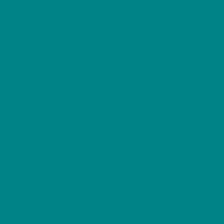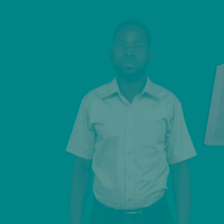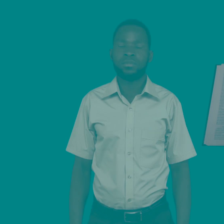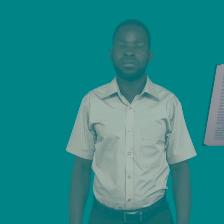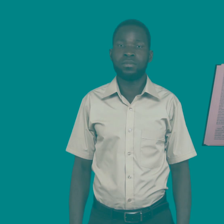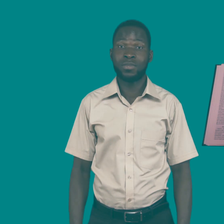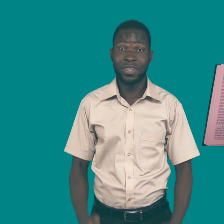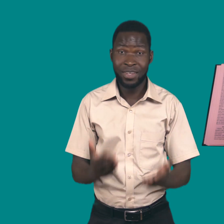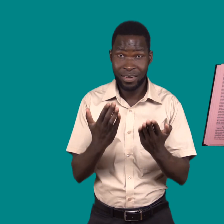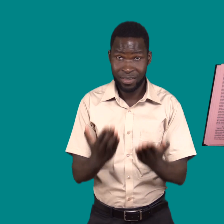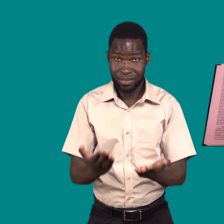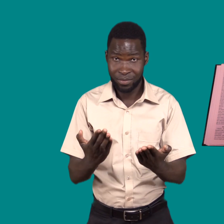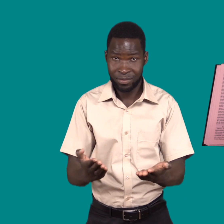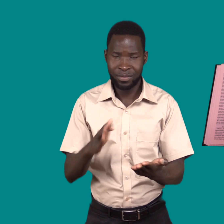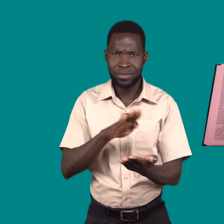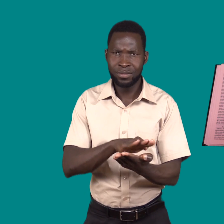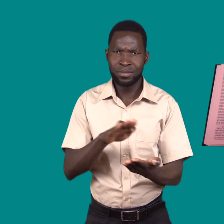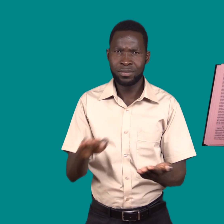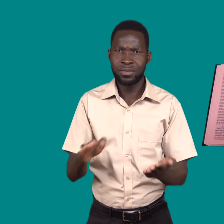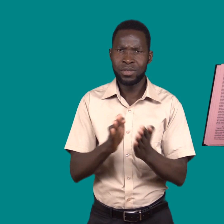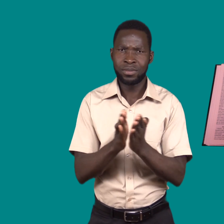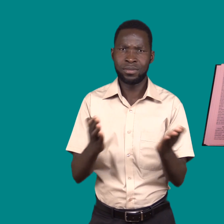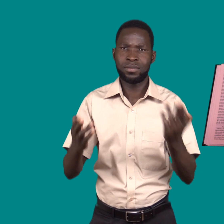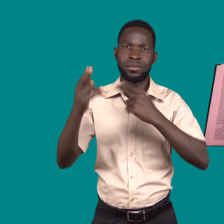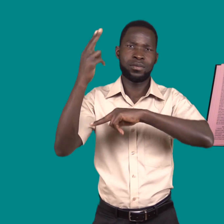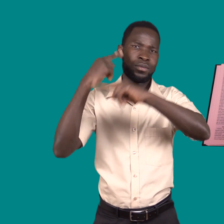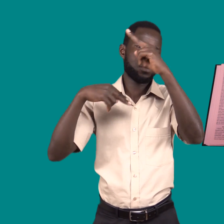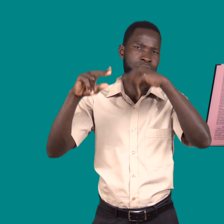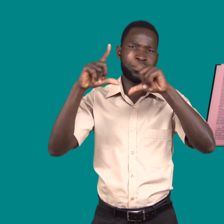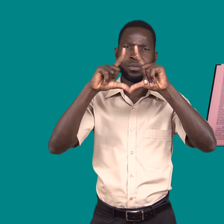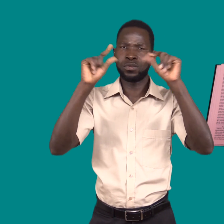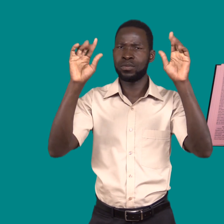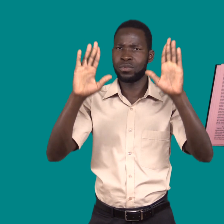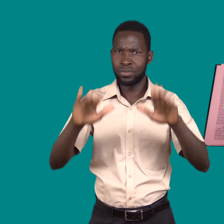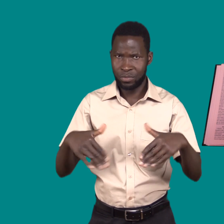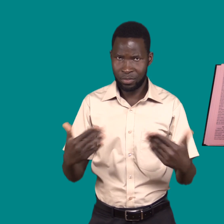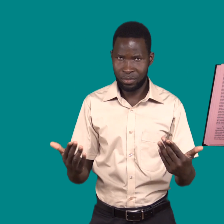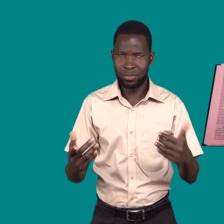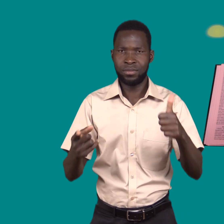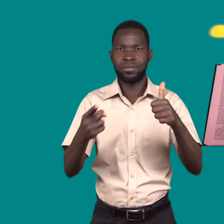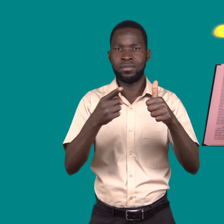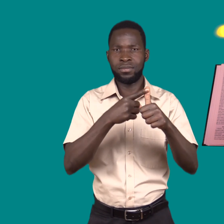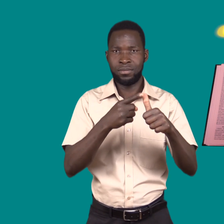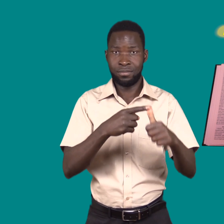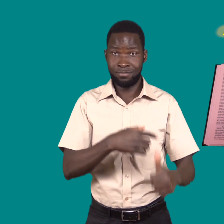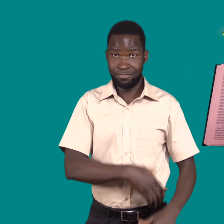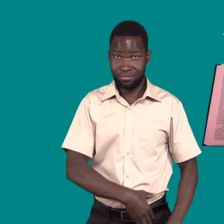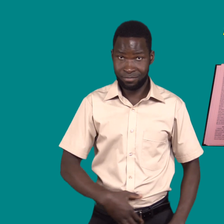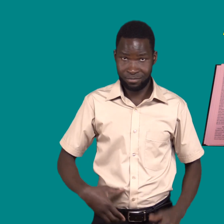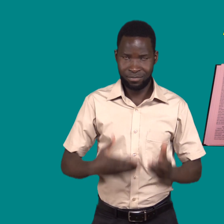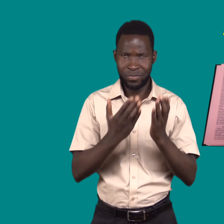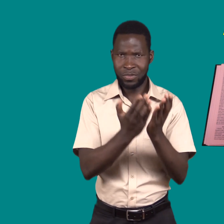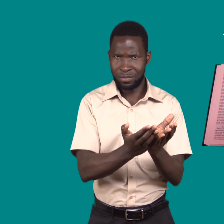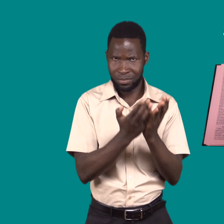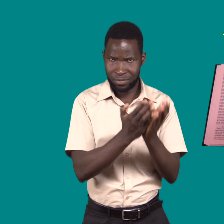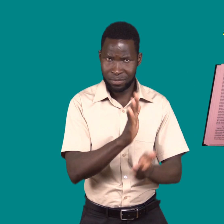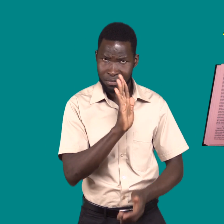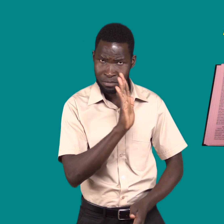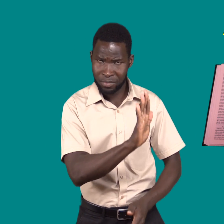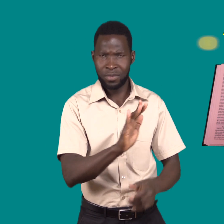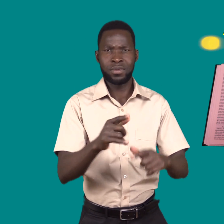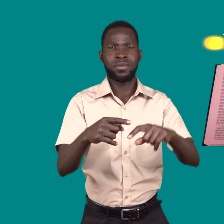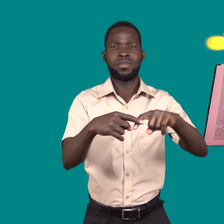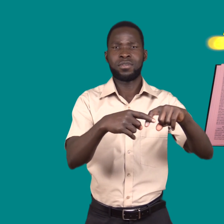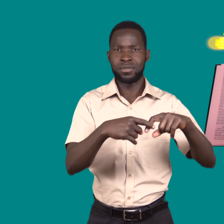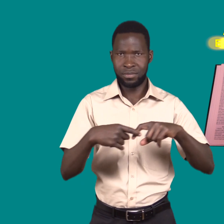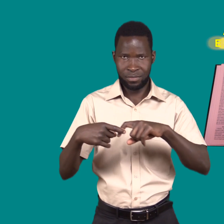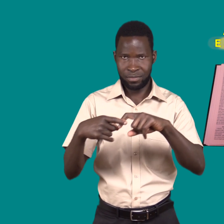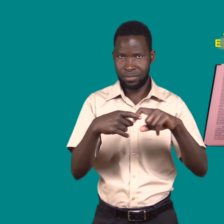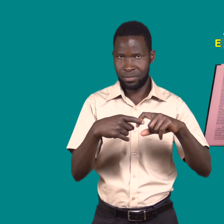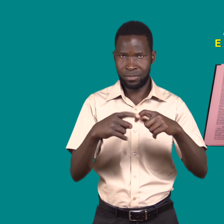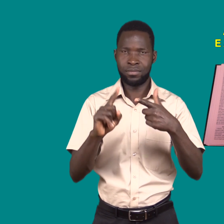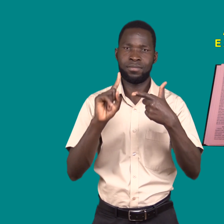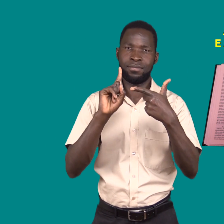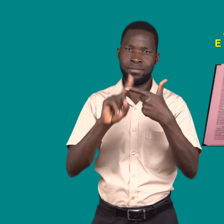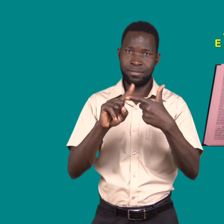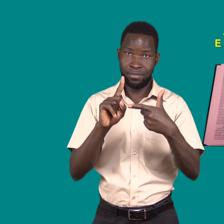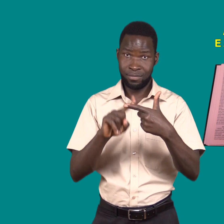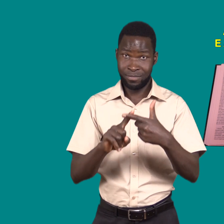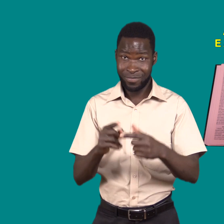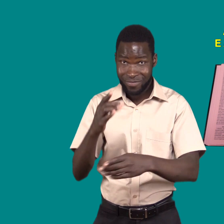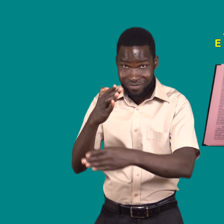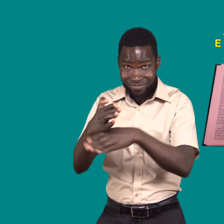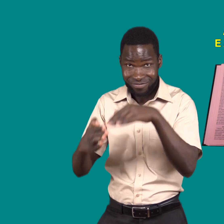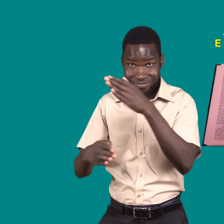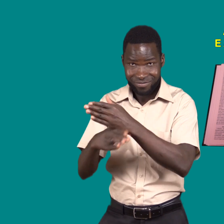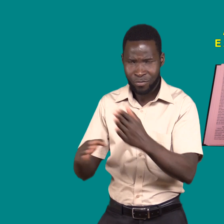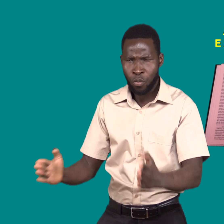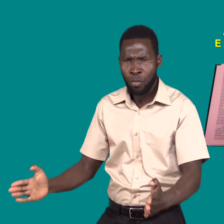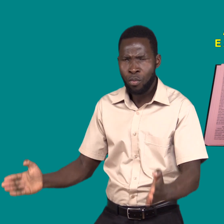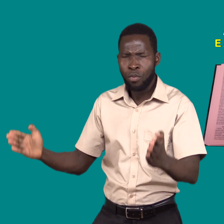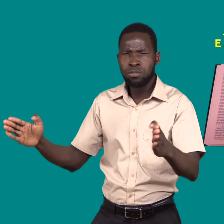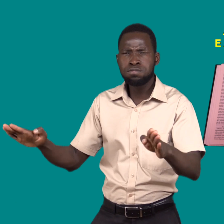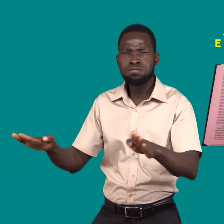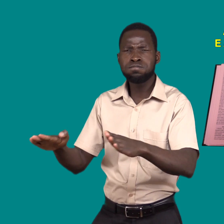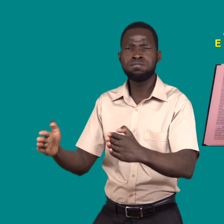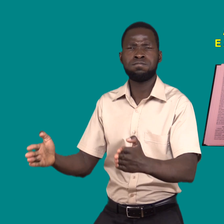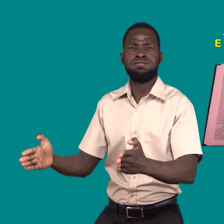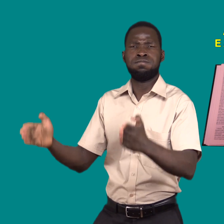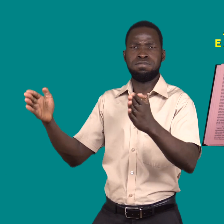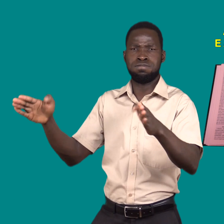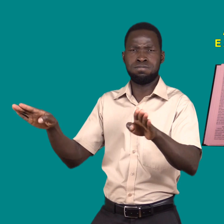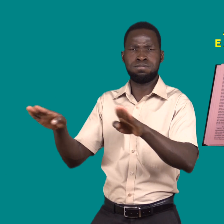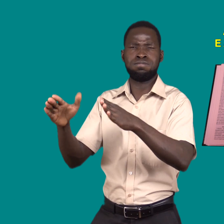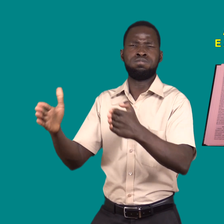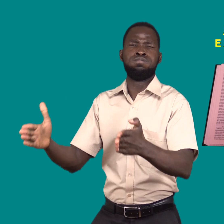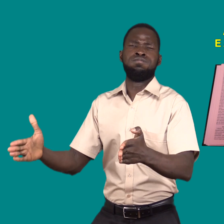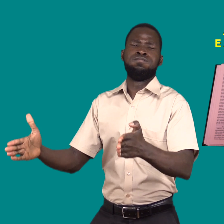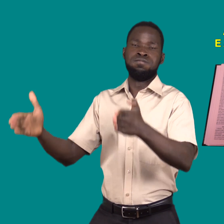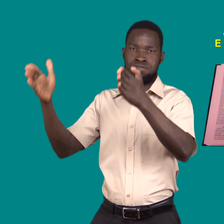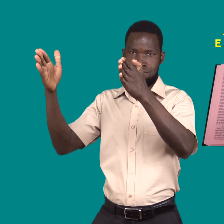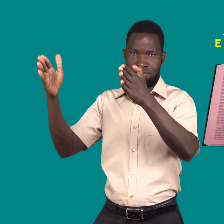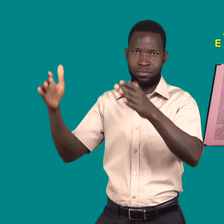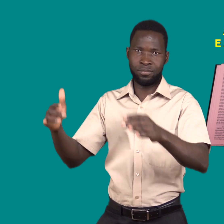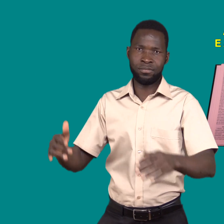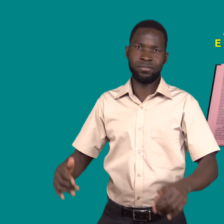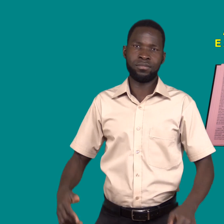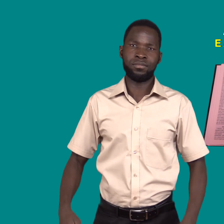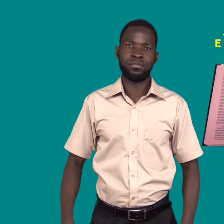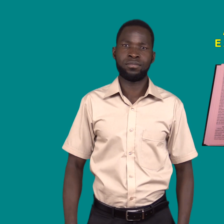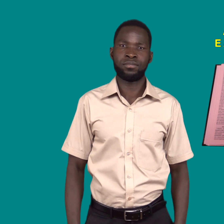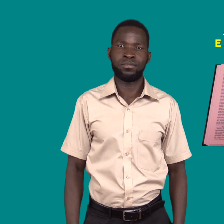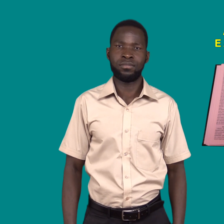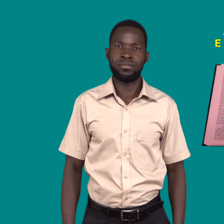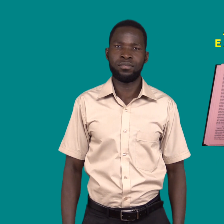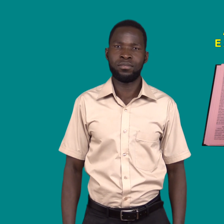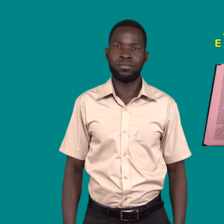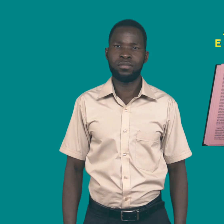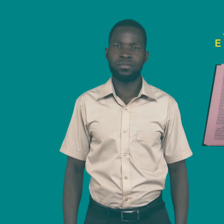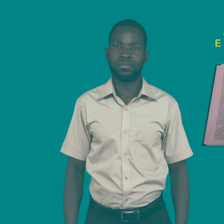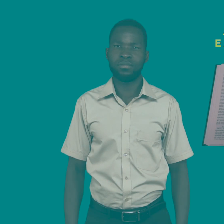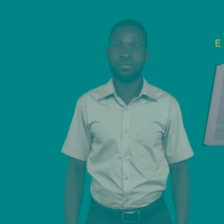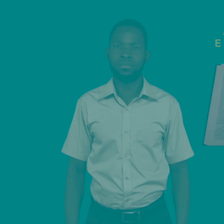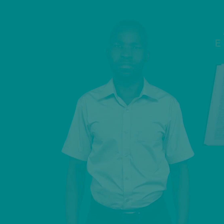Noah & his family and tower of Babel